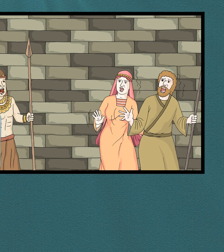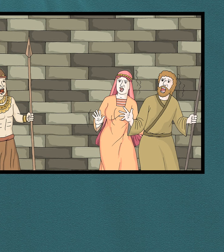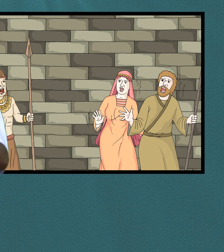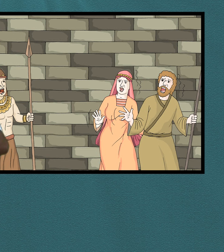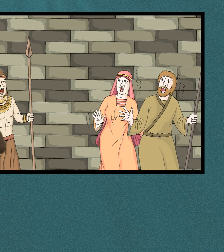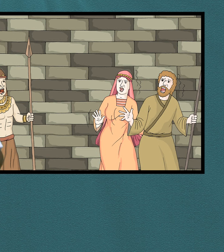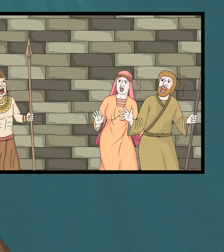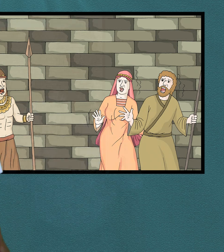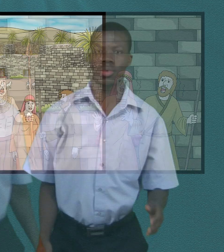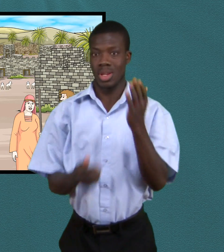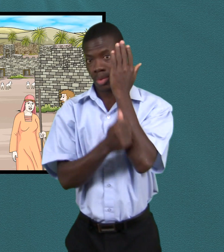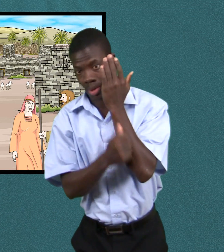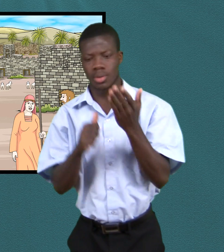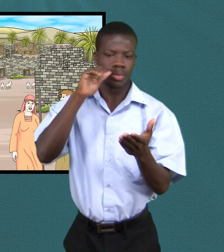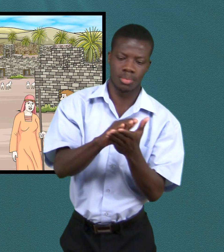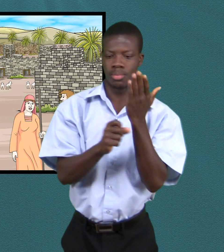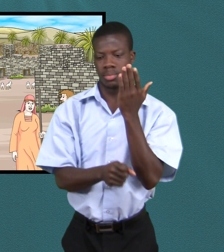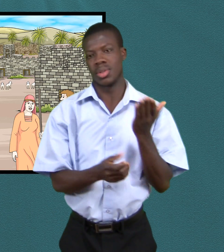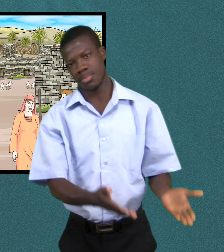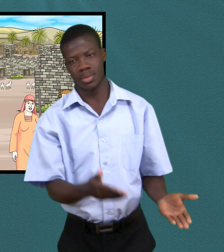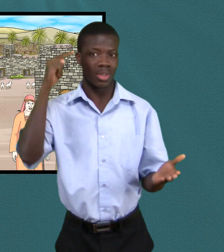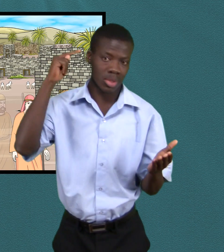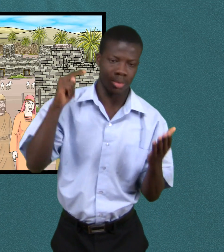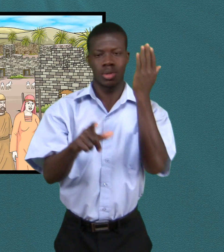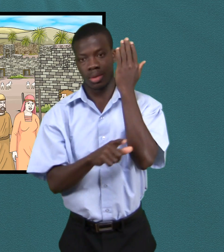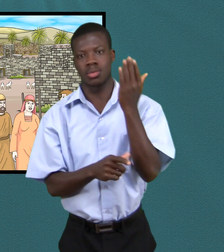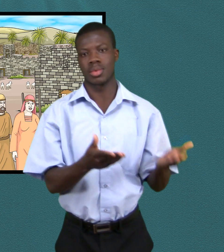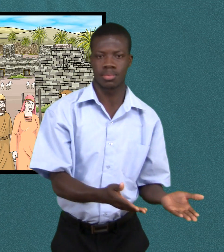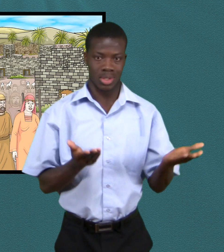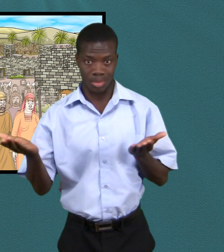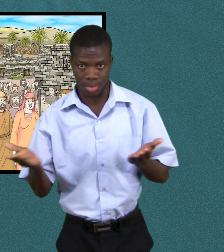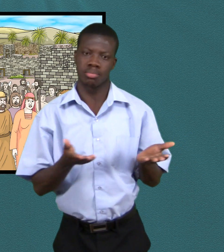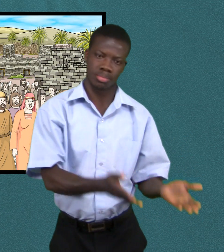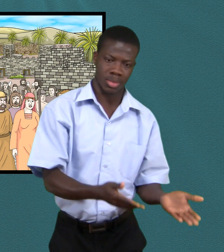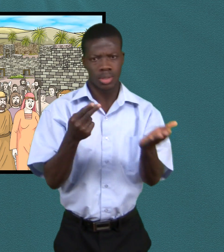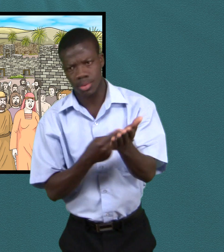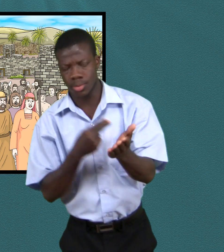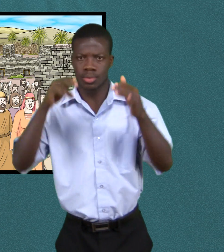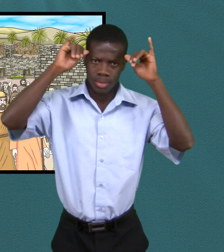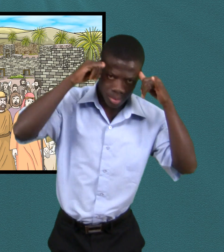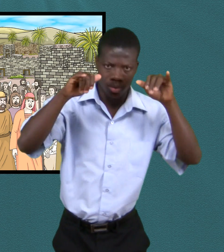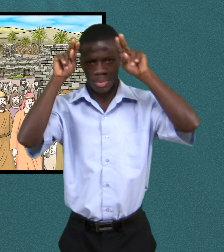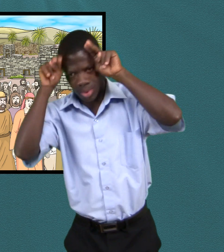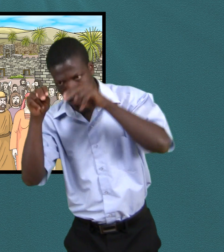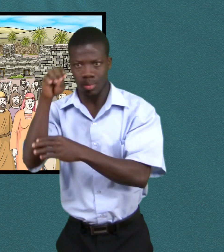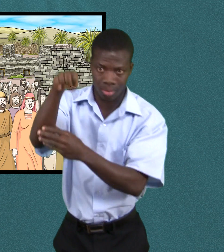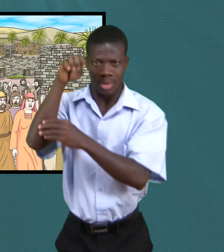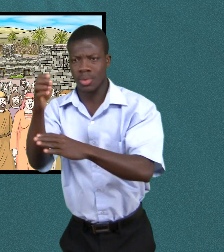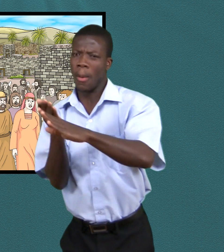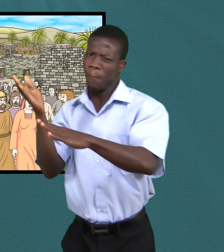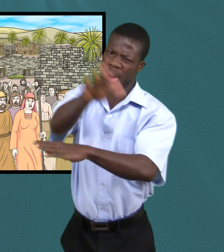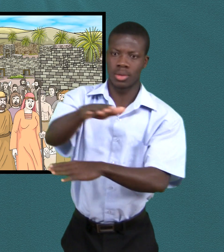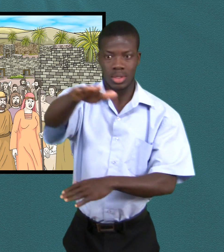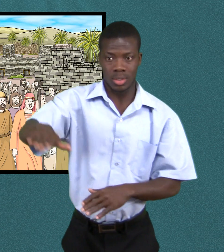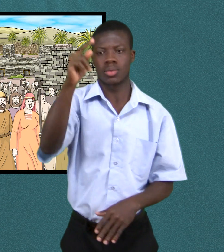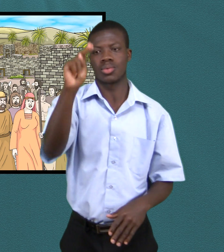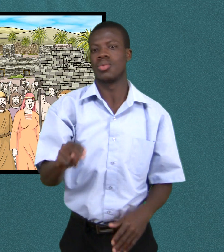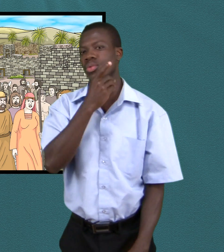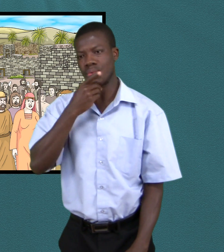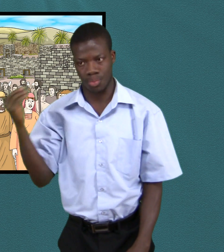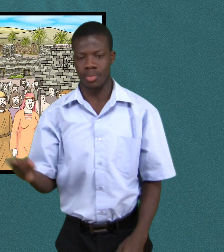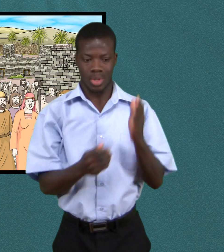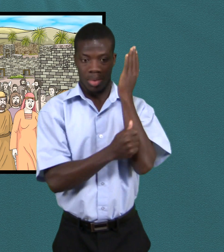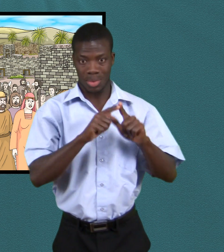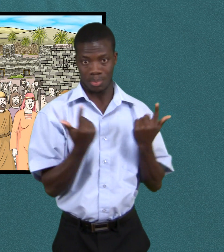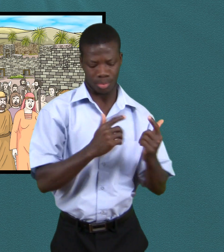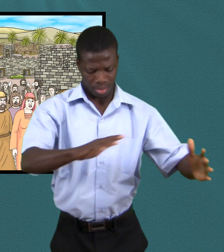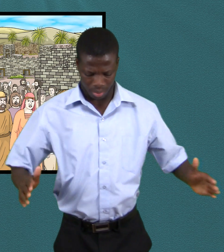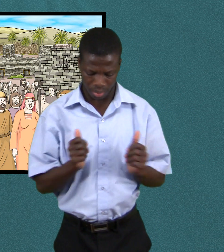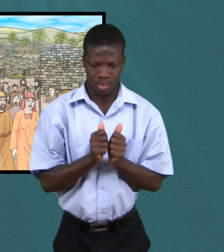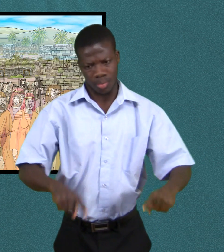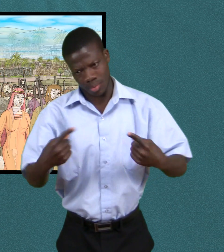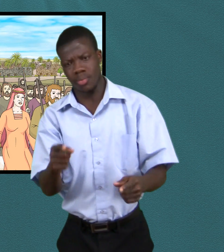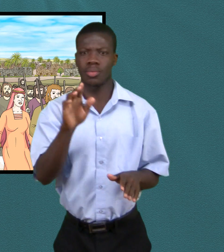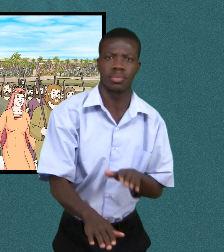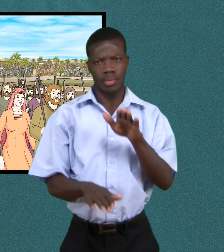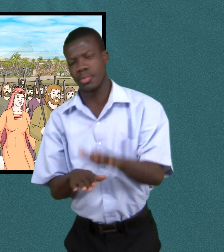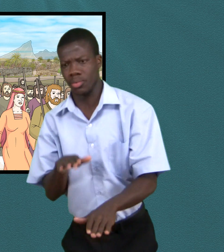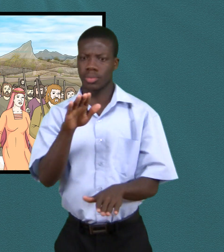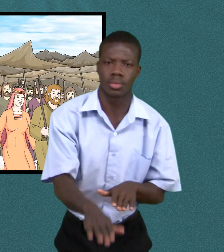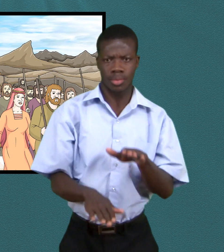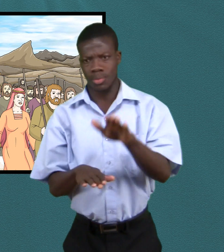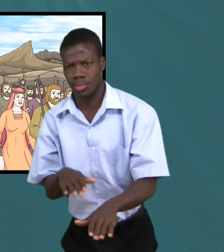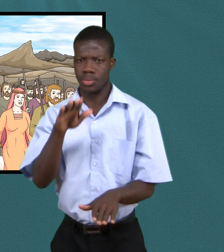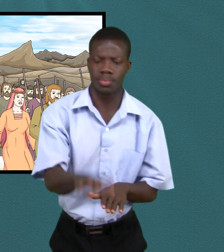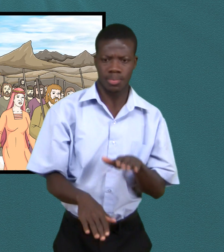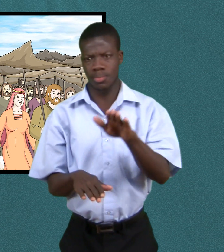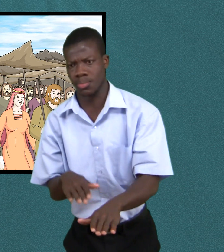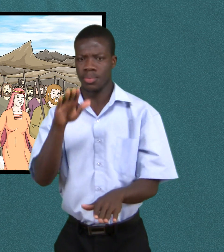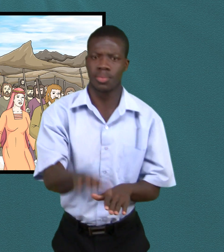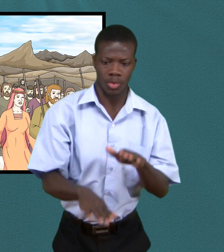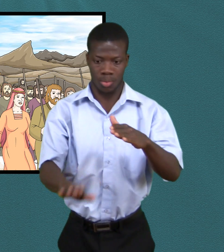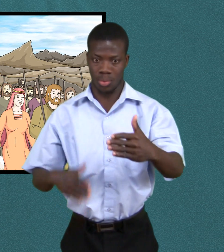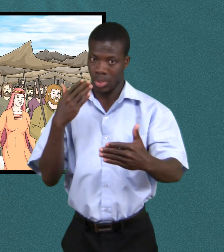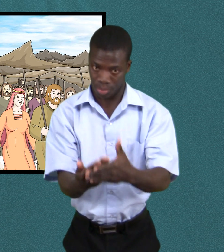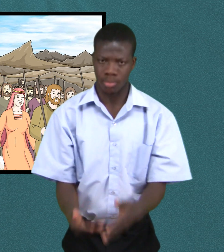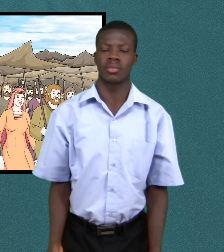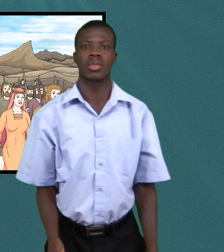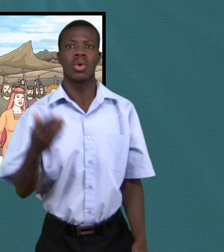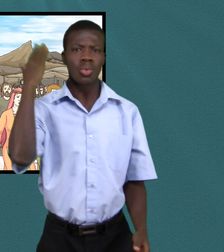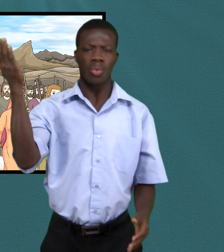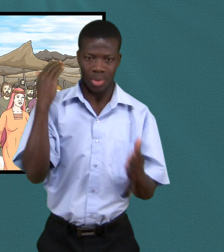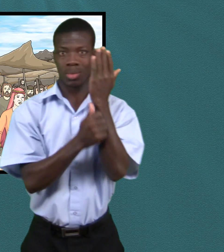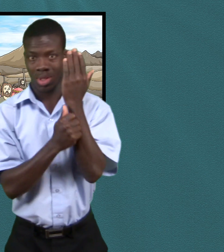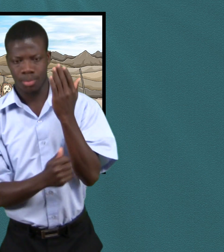So Abram went up out of Egypt into the Negev—he and his wife and all his possessions—and Lot was with him.